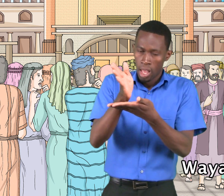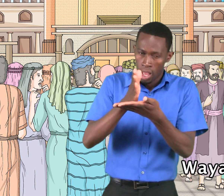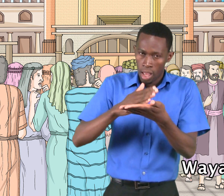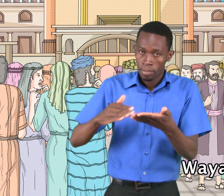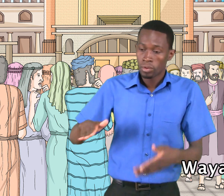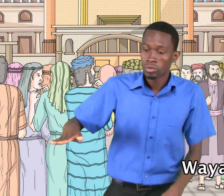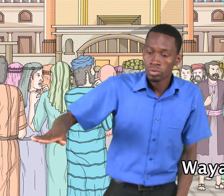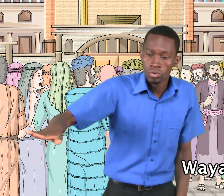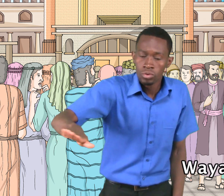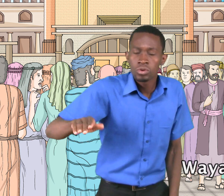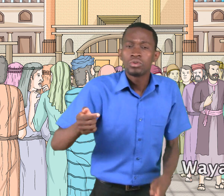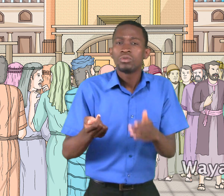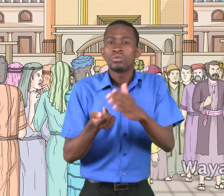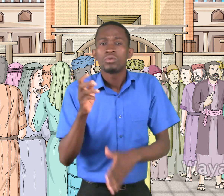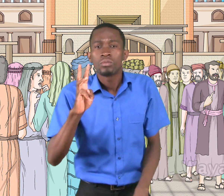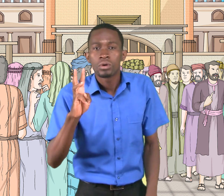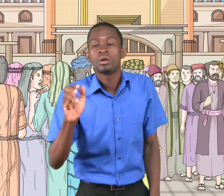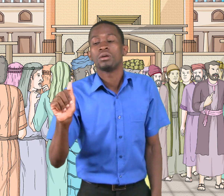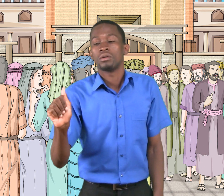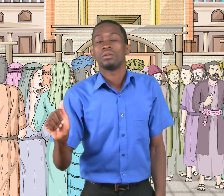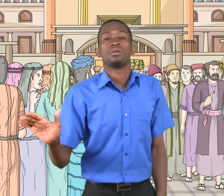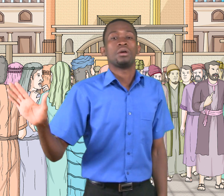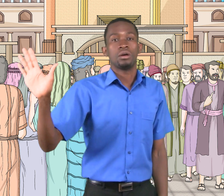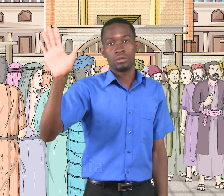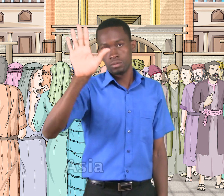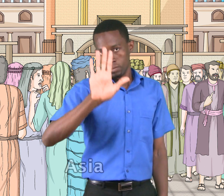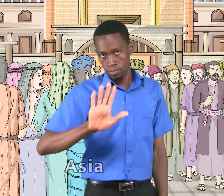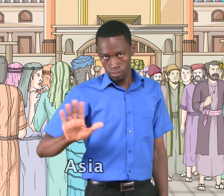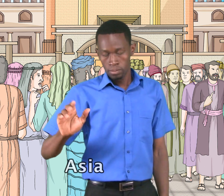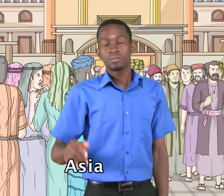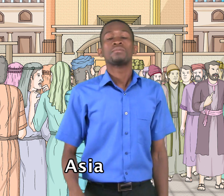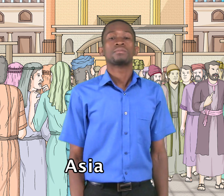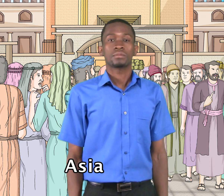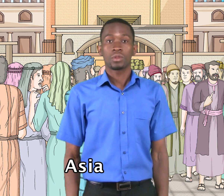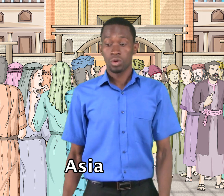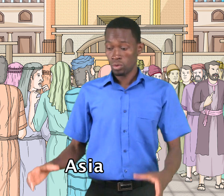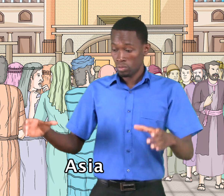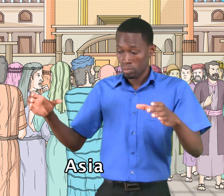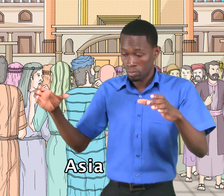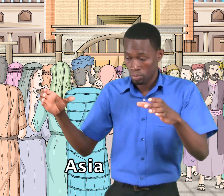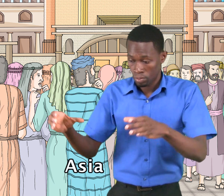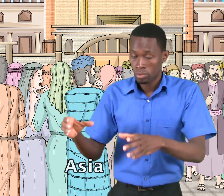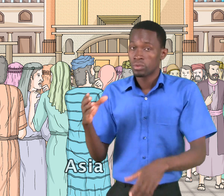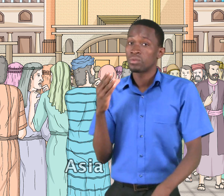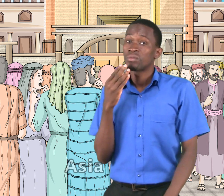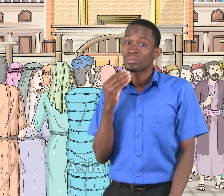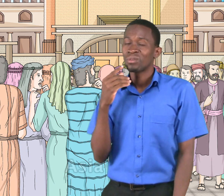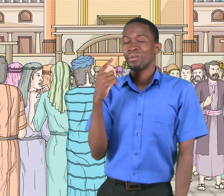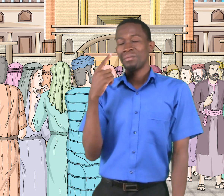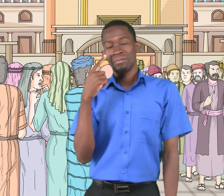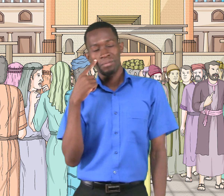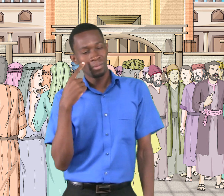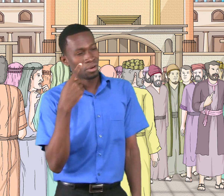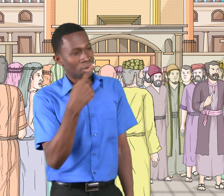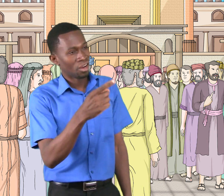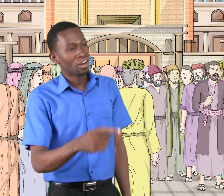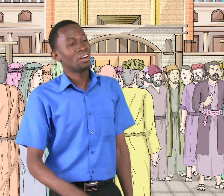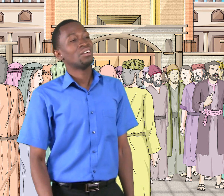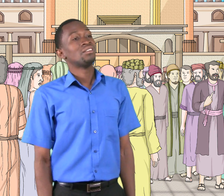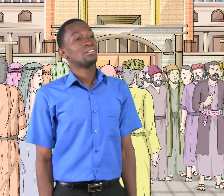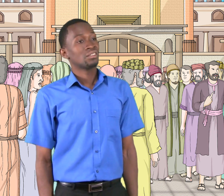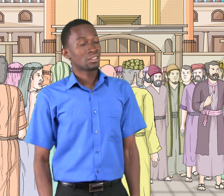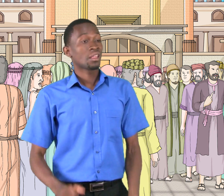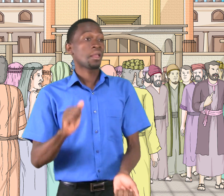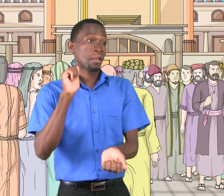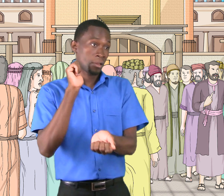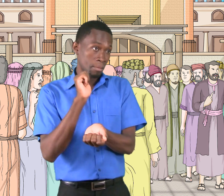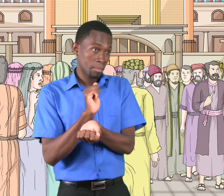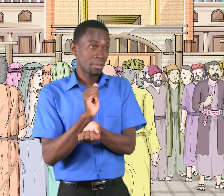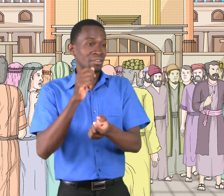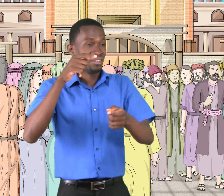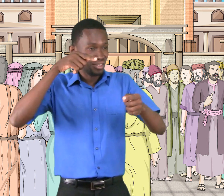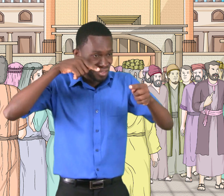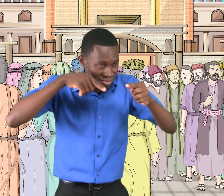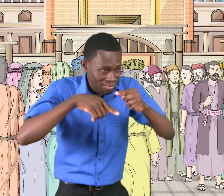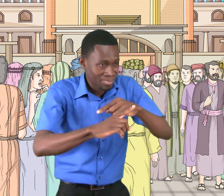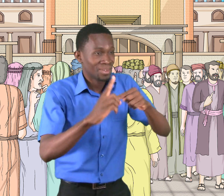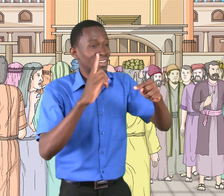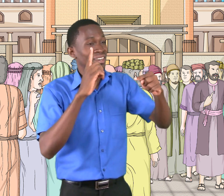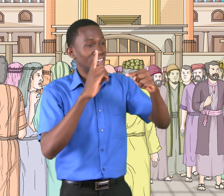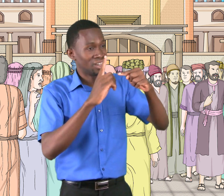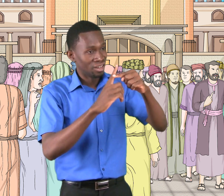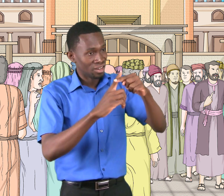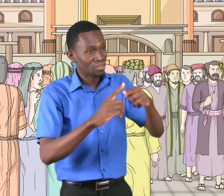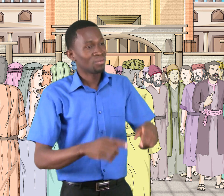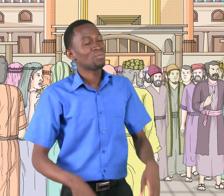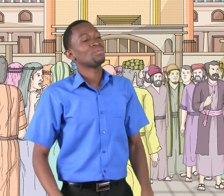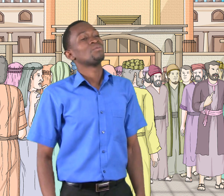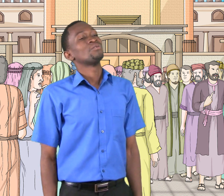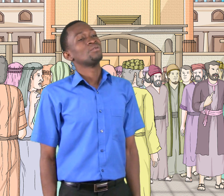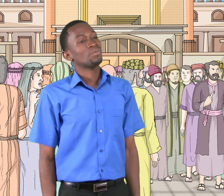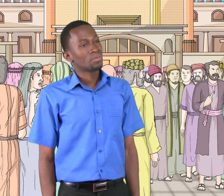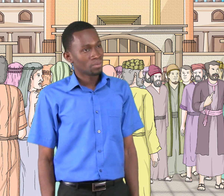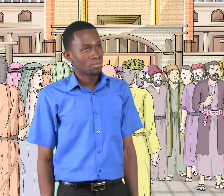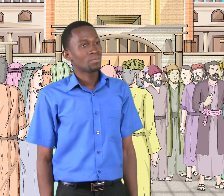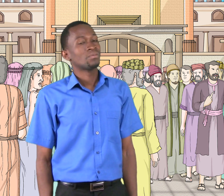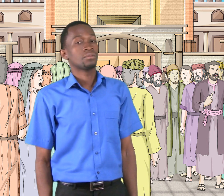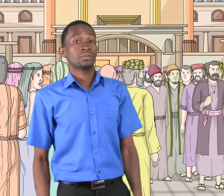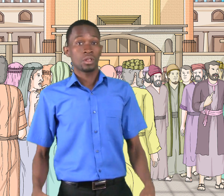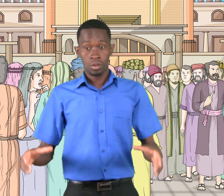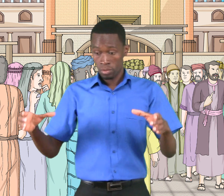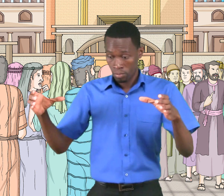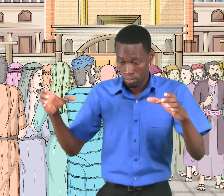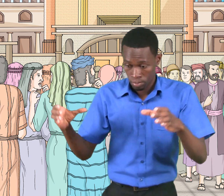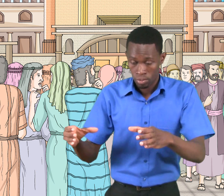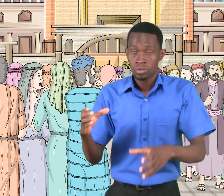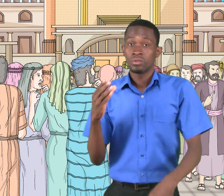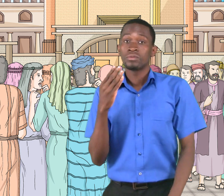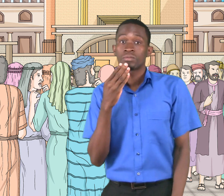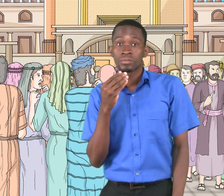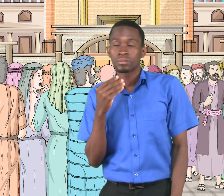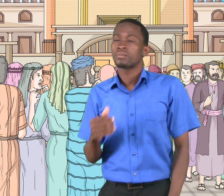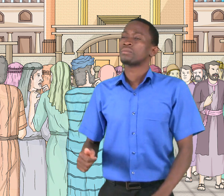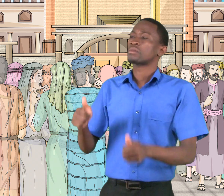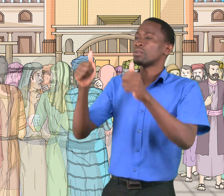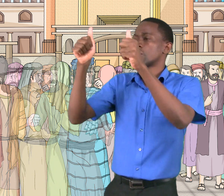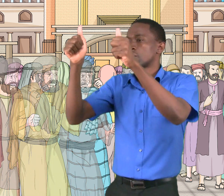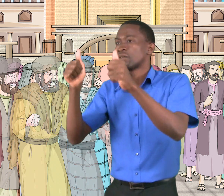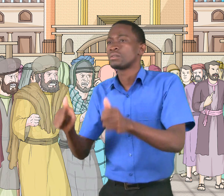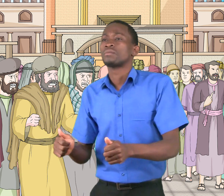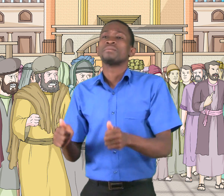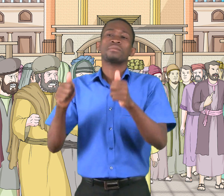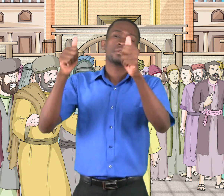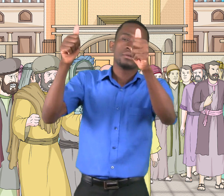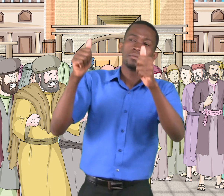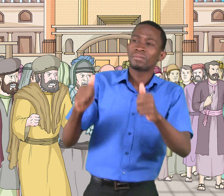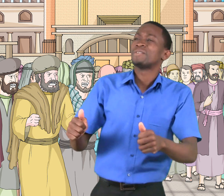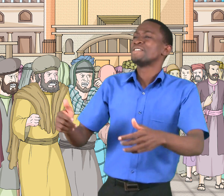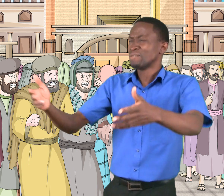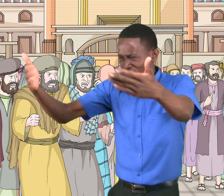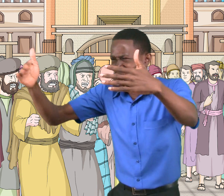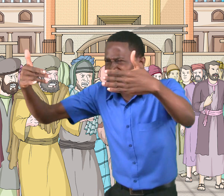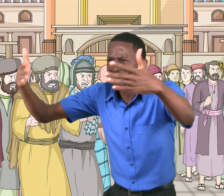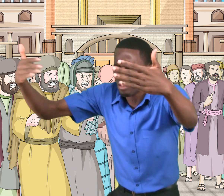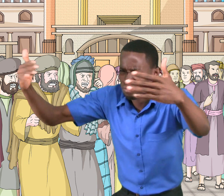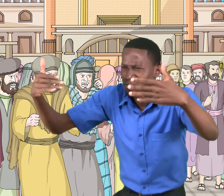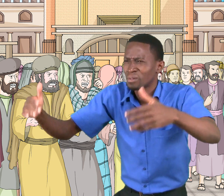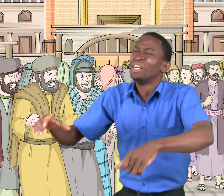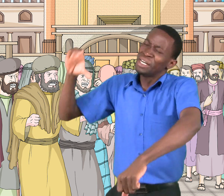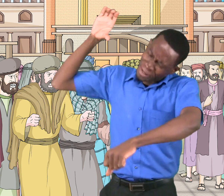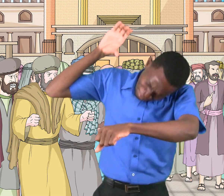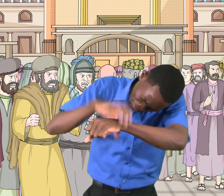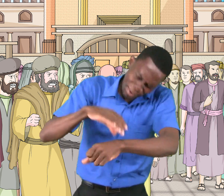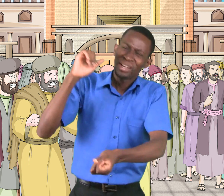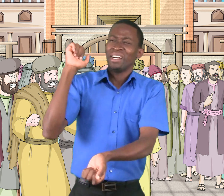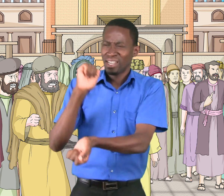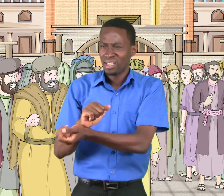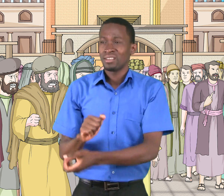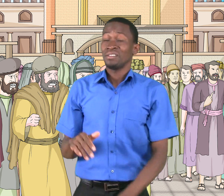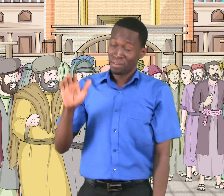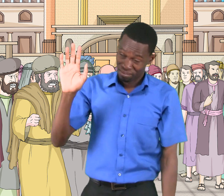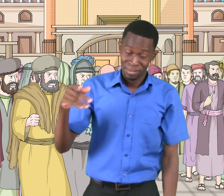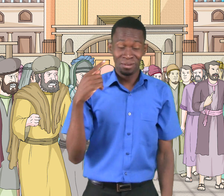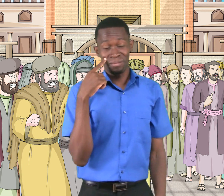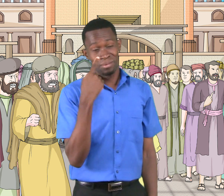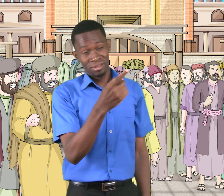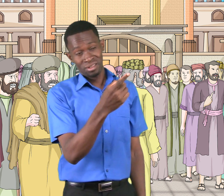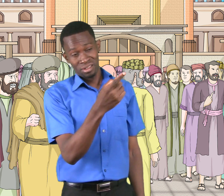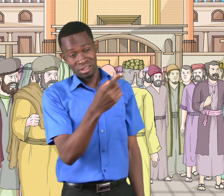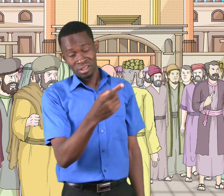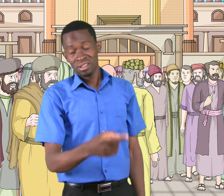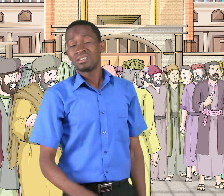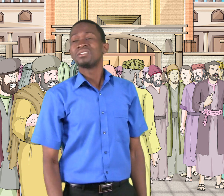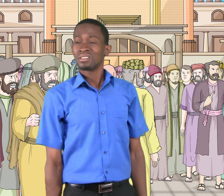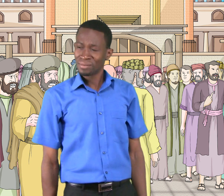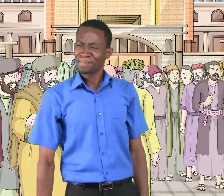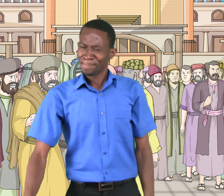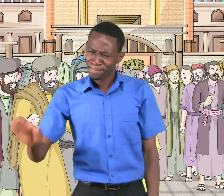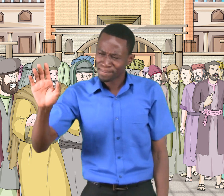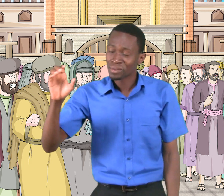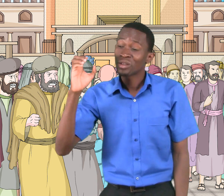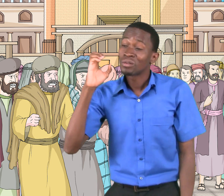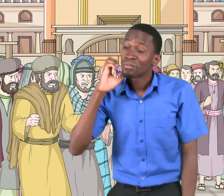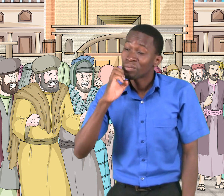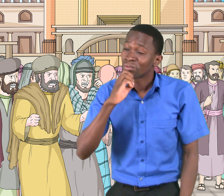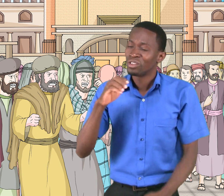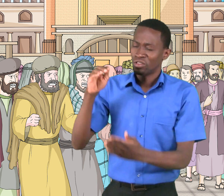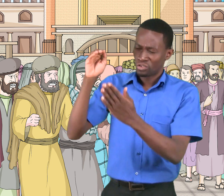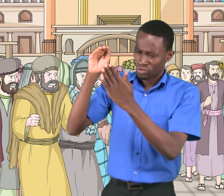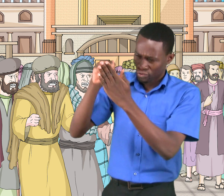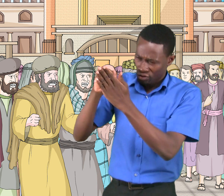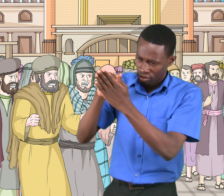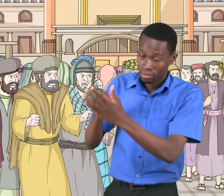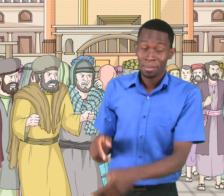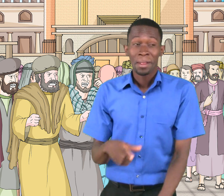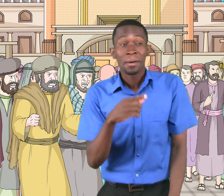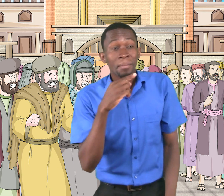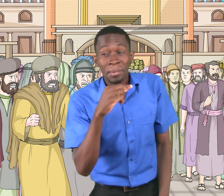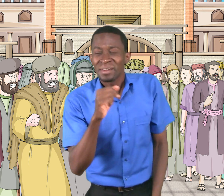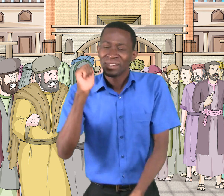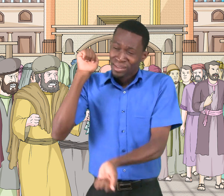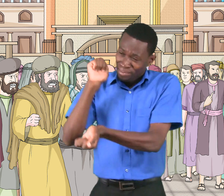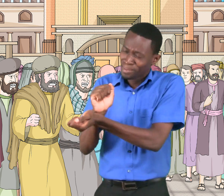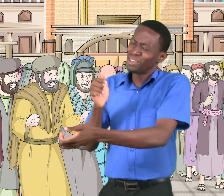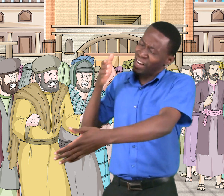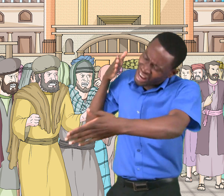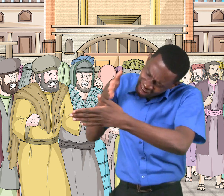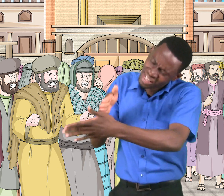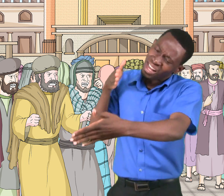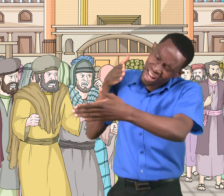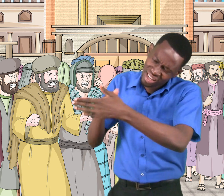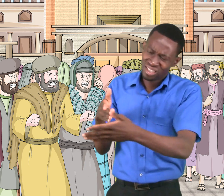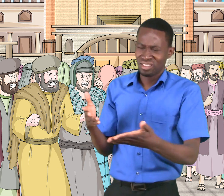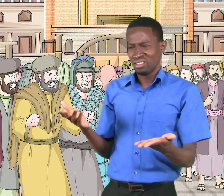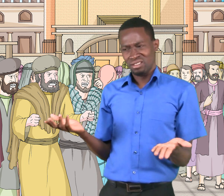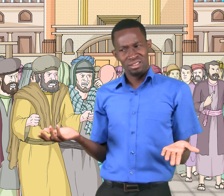They stirred up the whole crowd and seized him, crying out, “Men of Israel, help us!